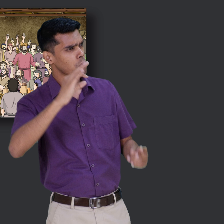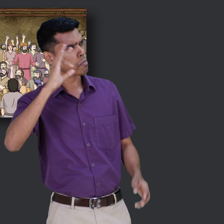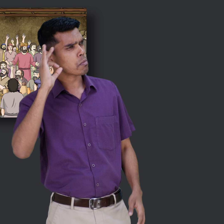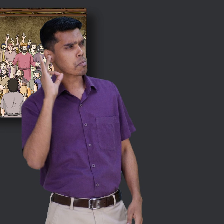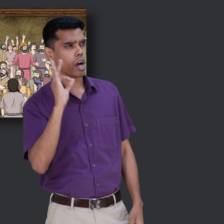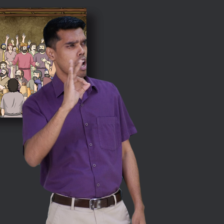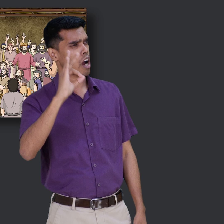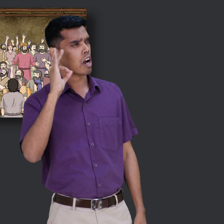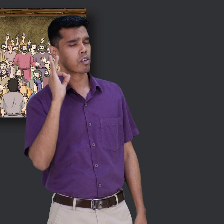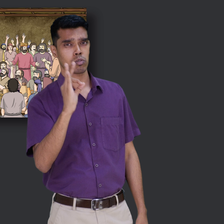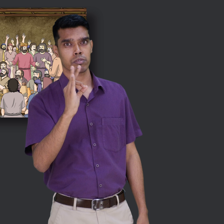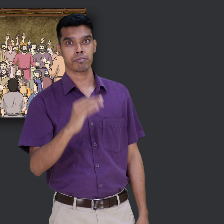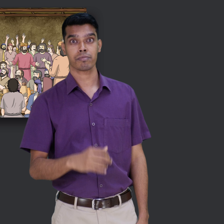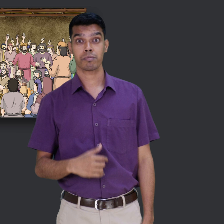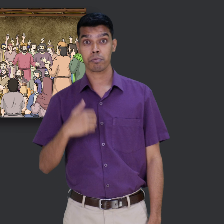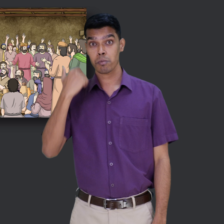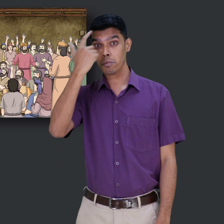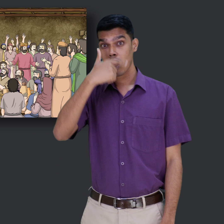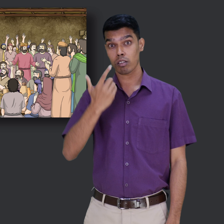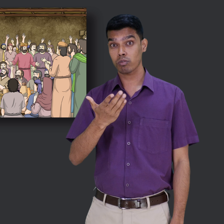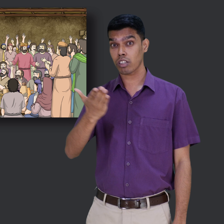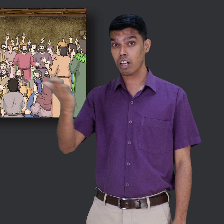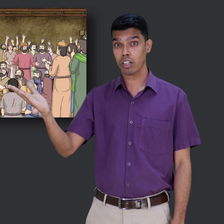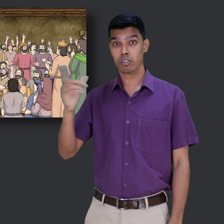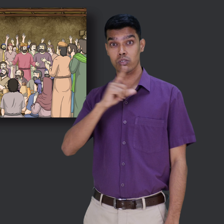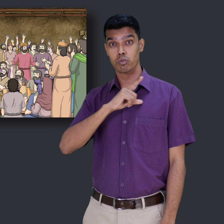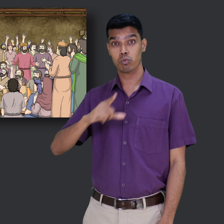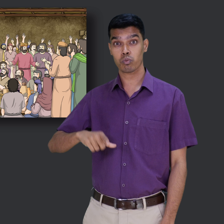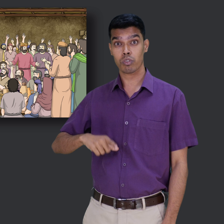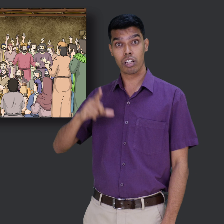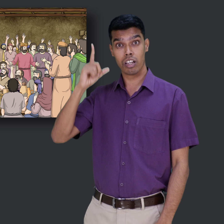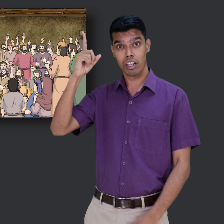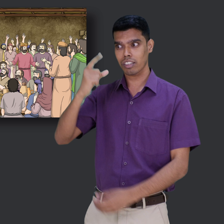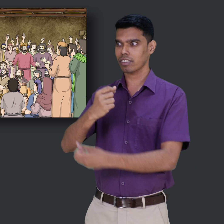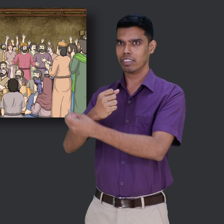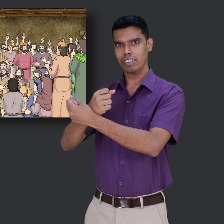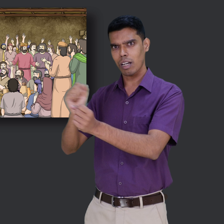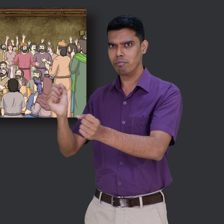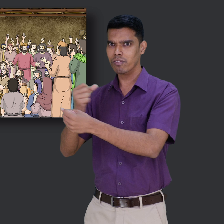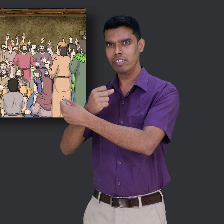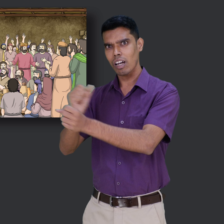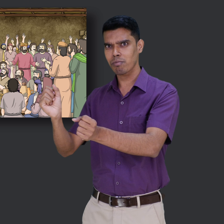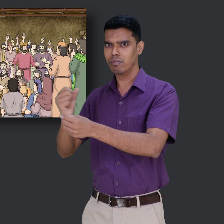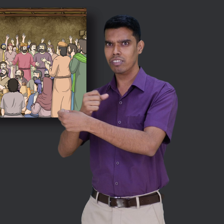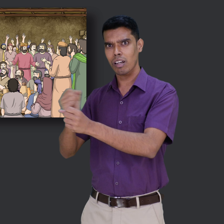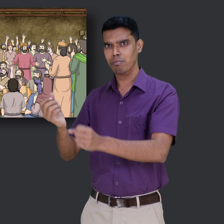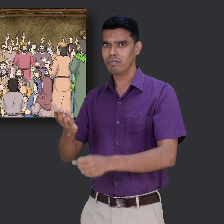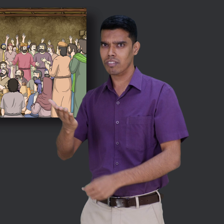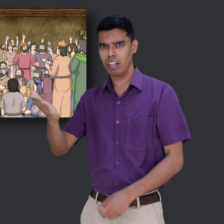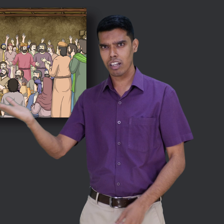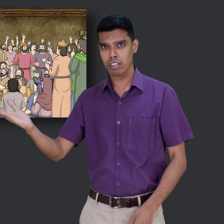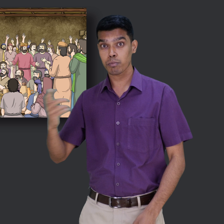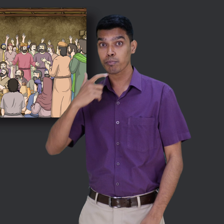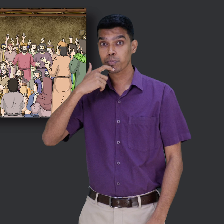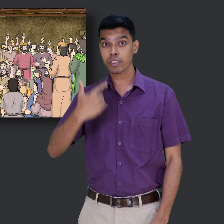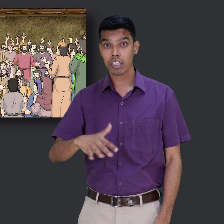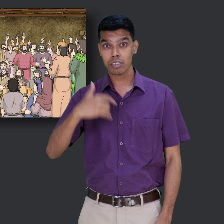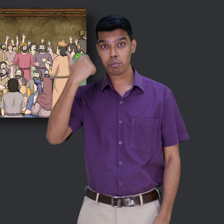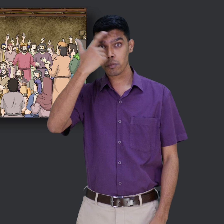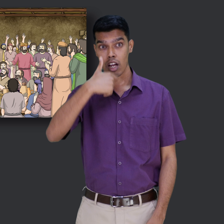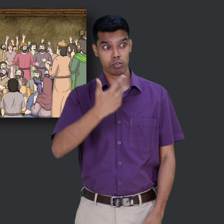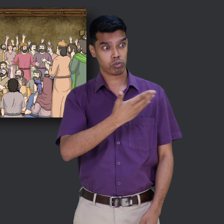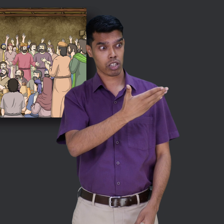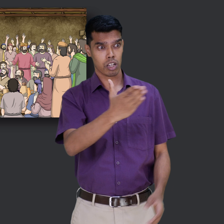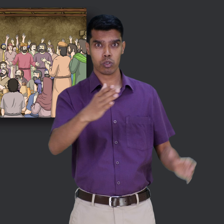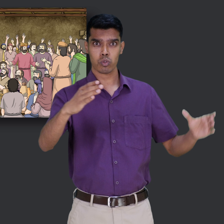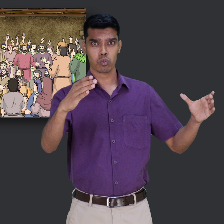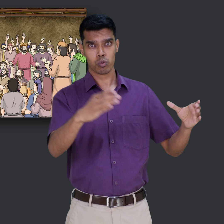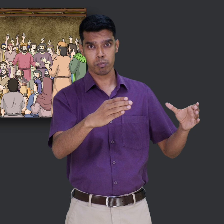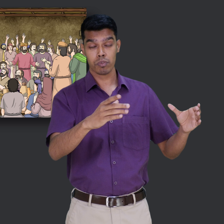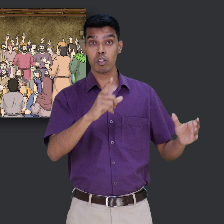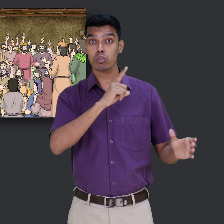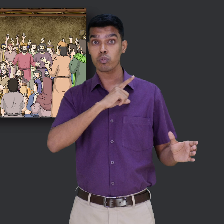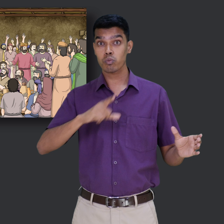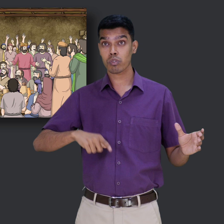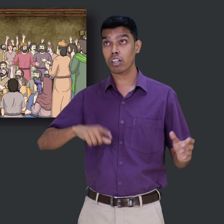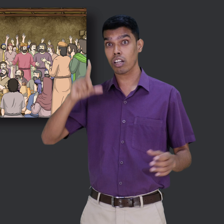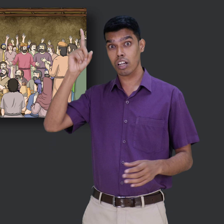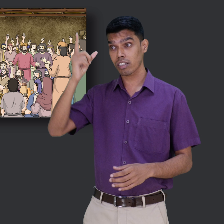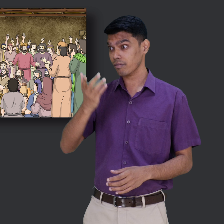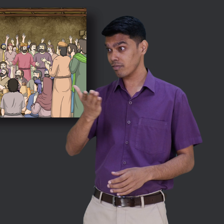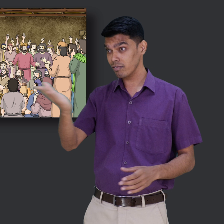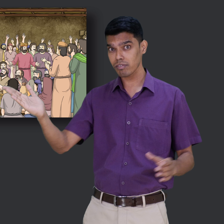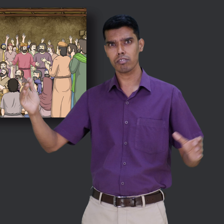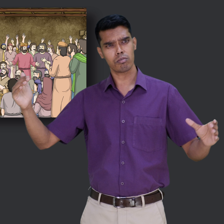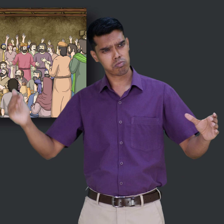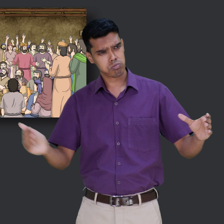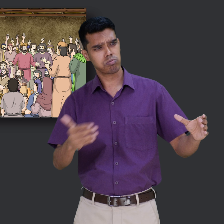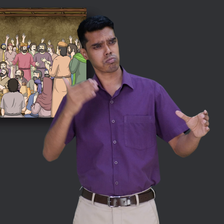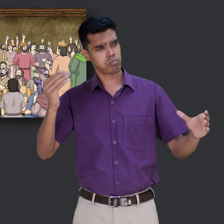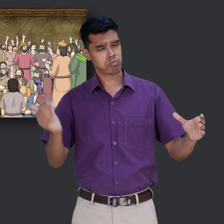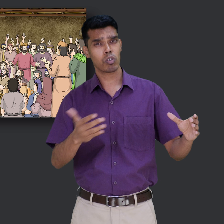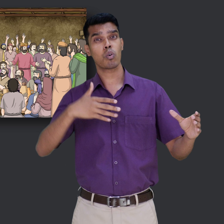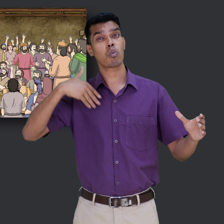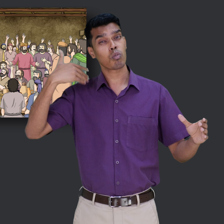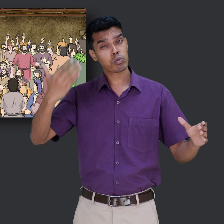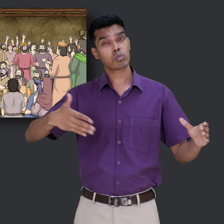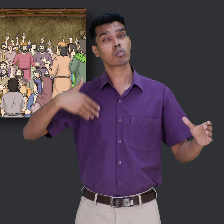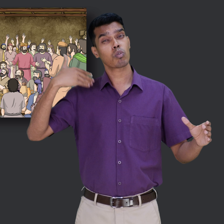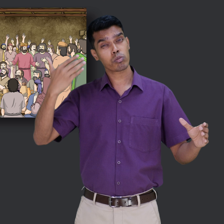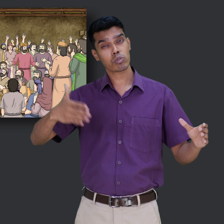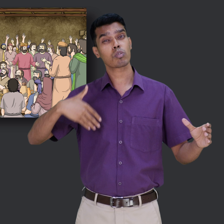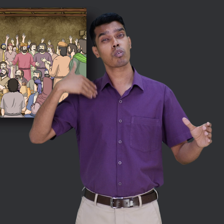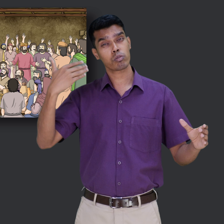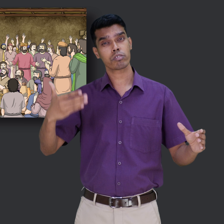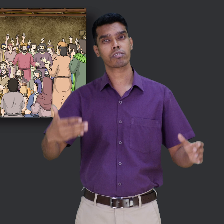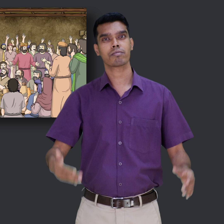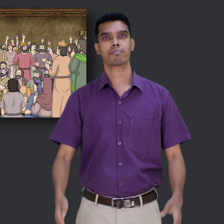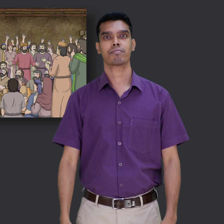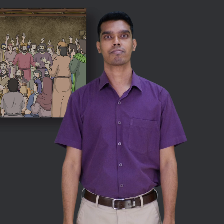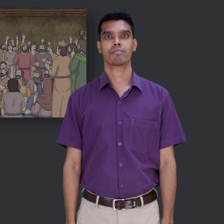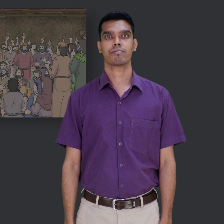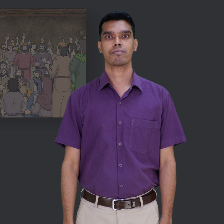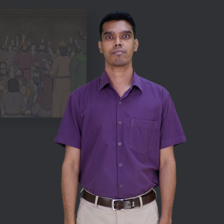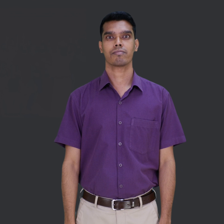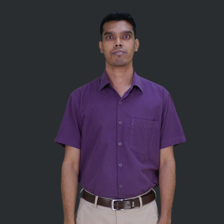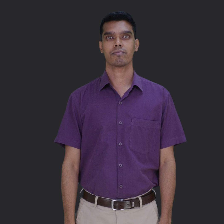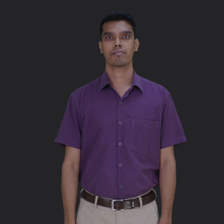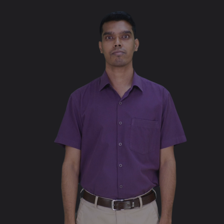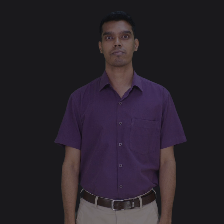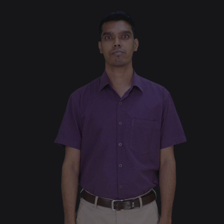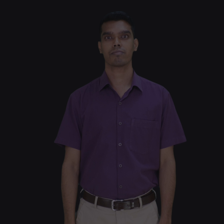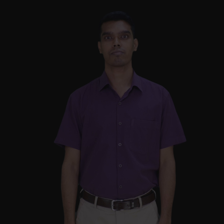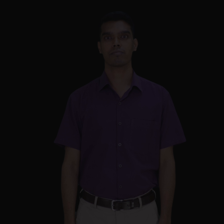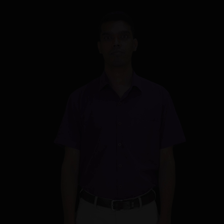And the Lord added to their number daily those who were being saved.